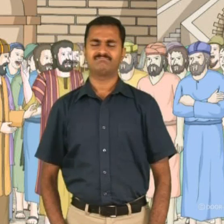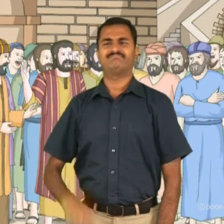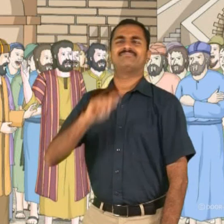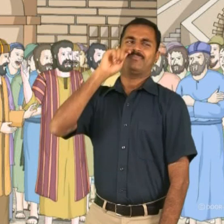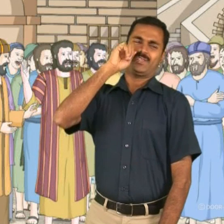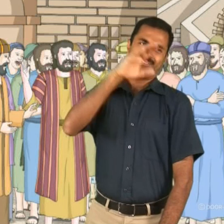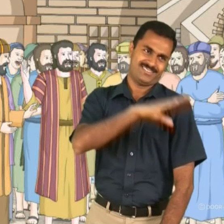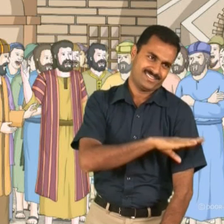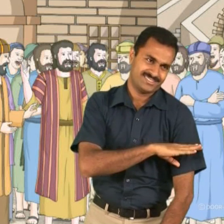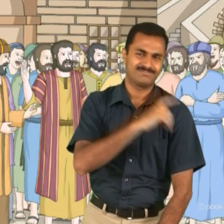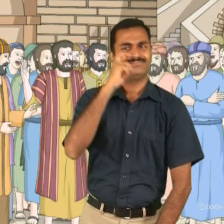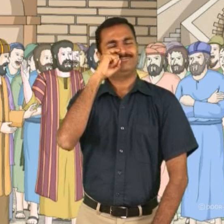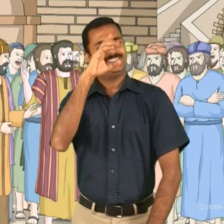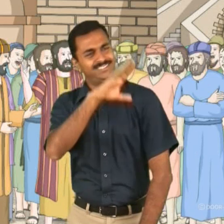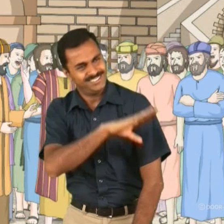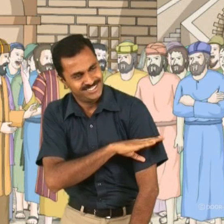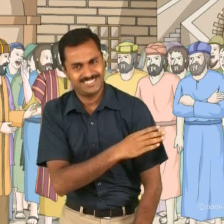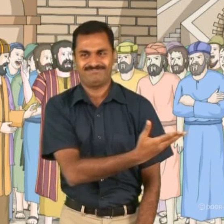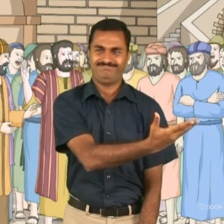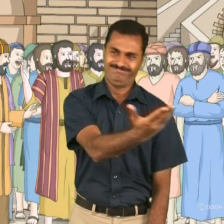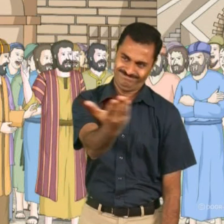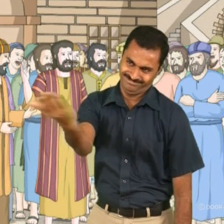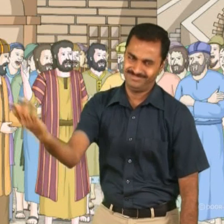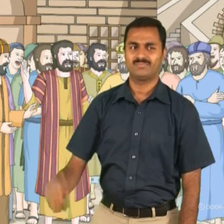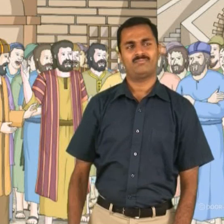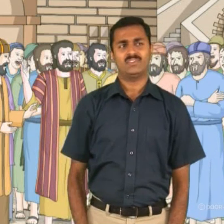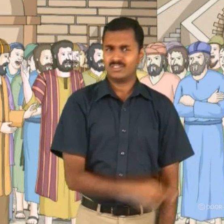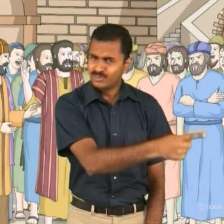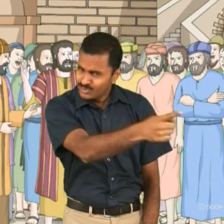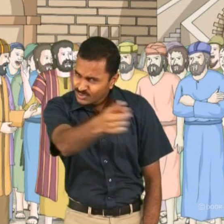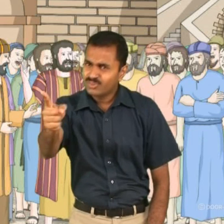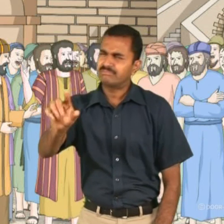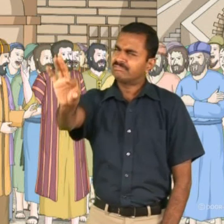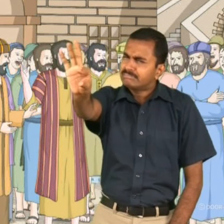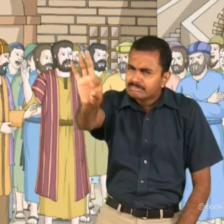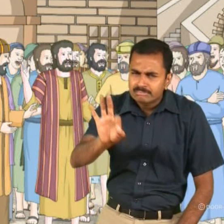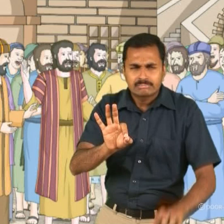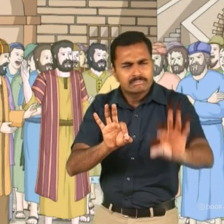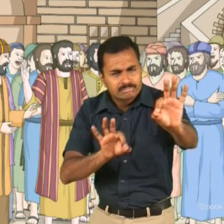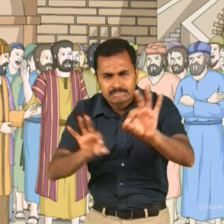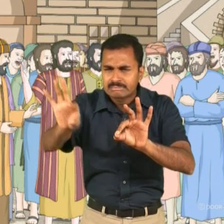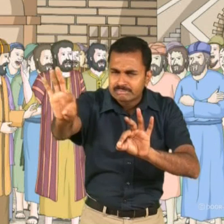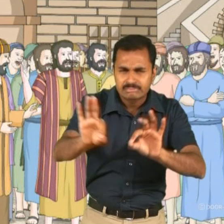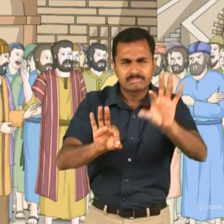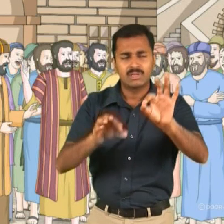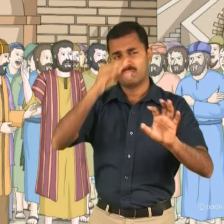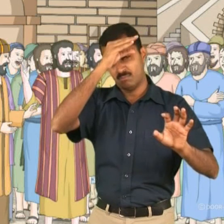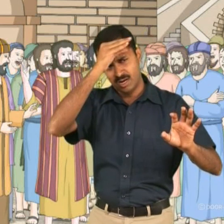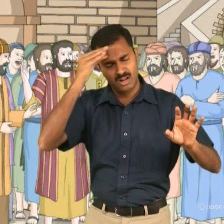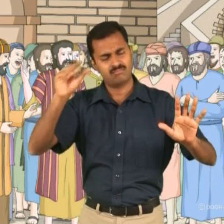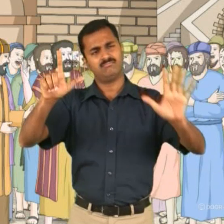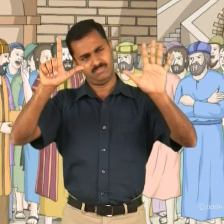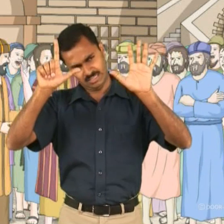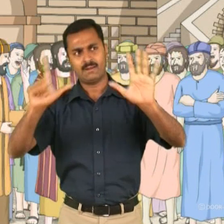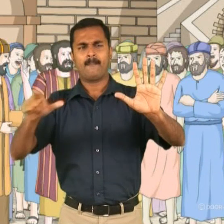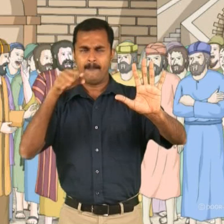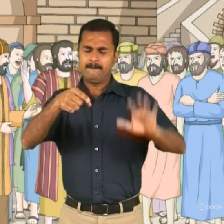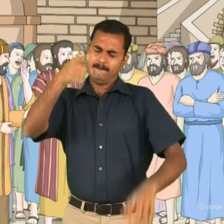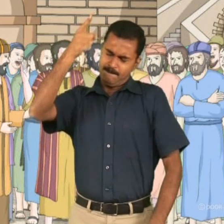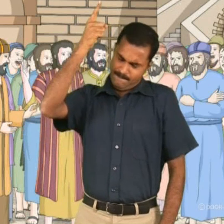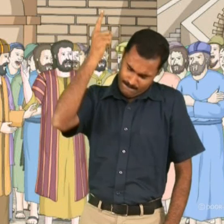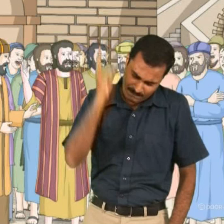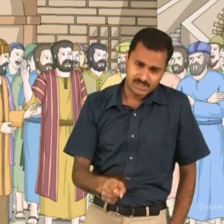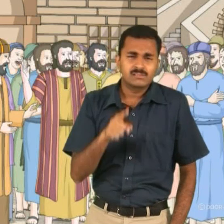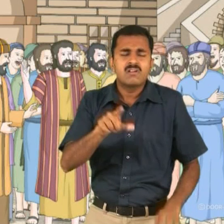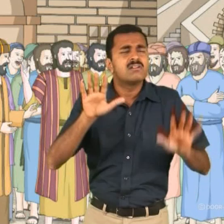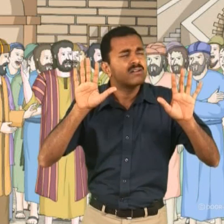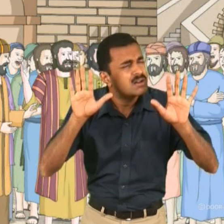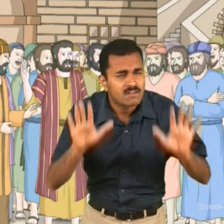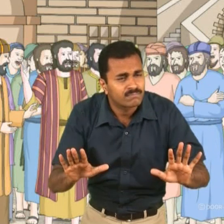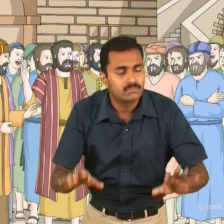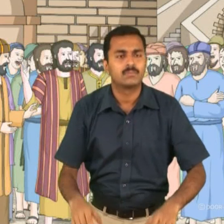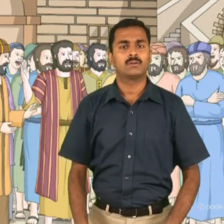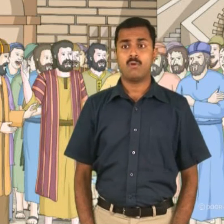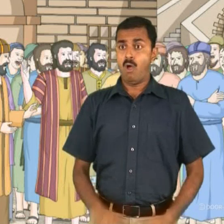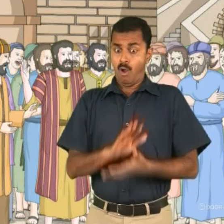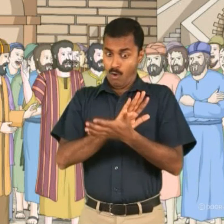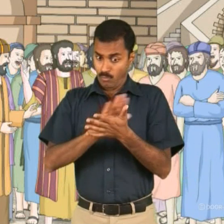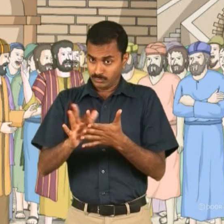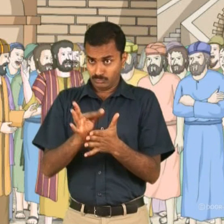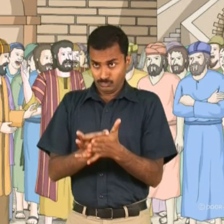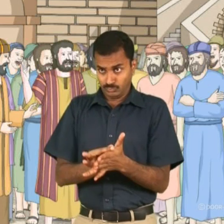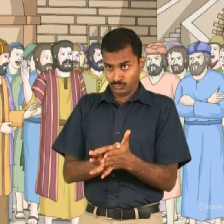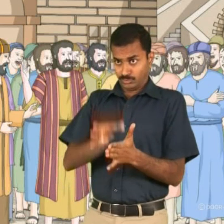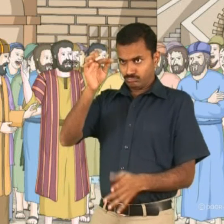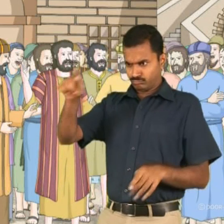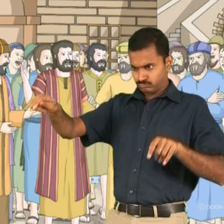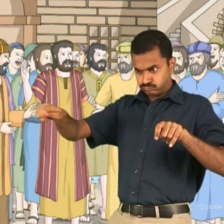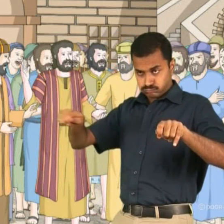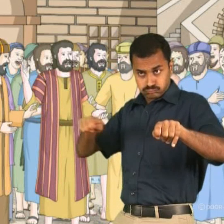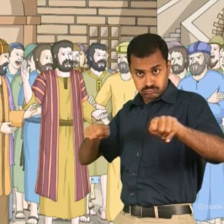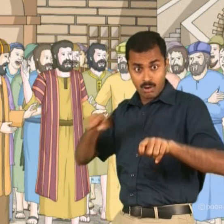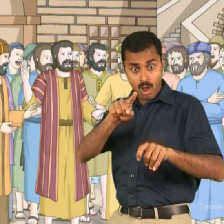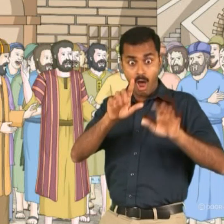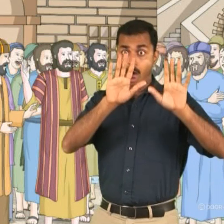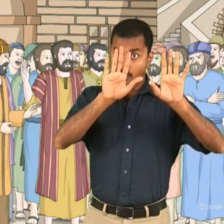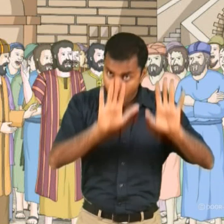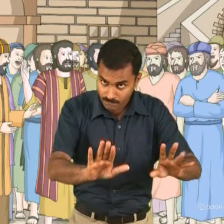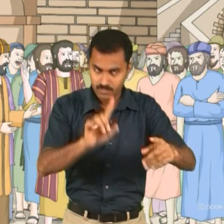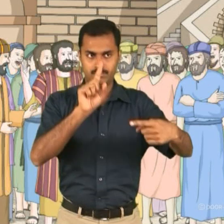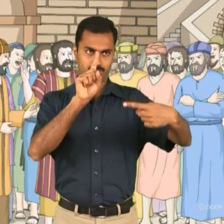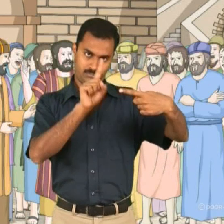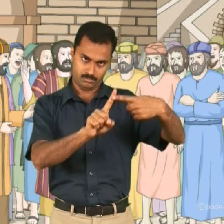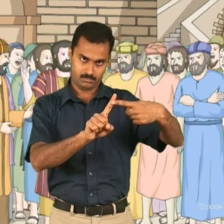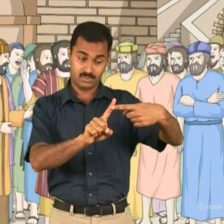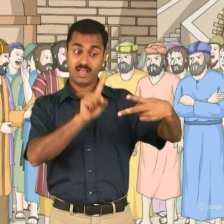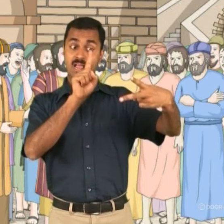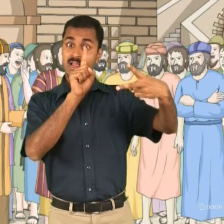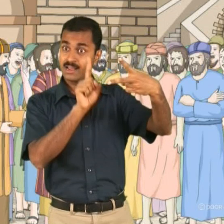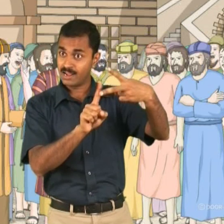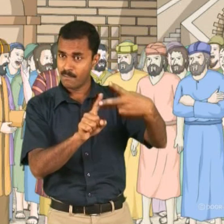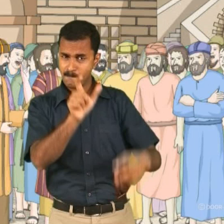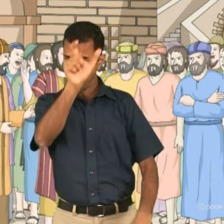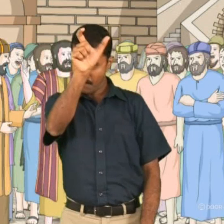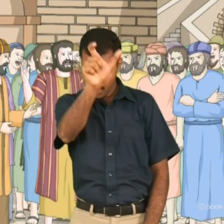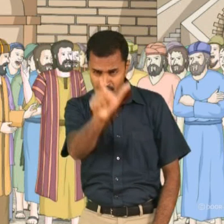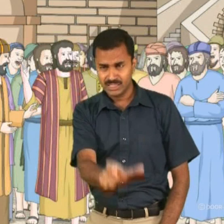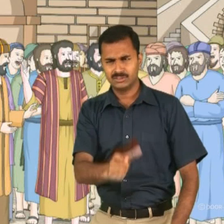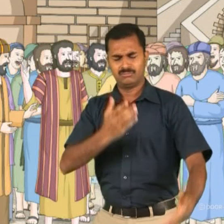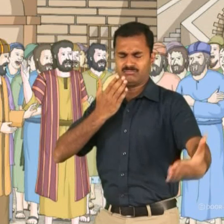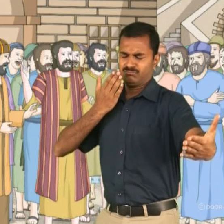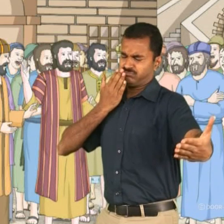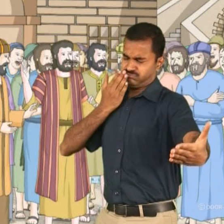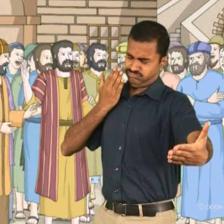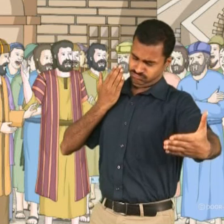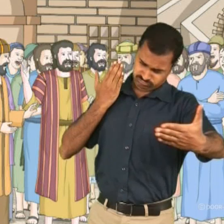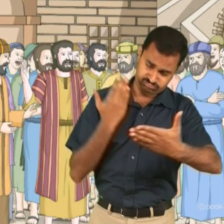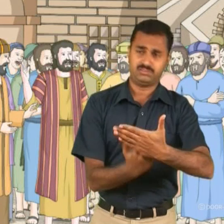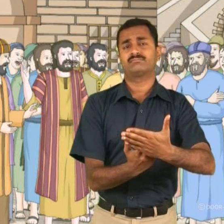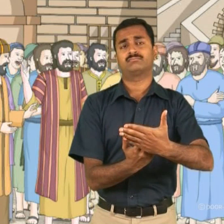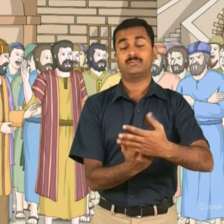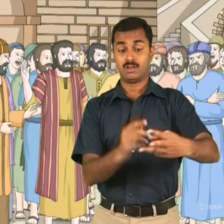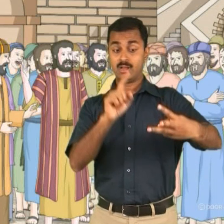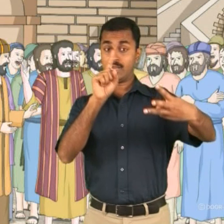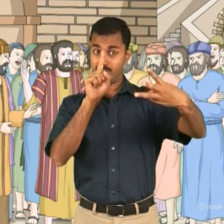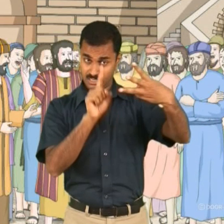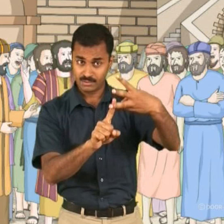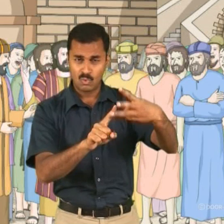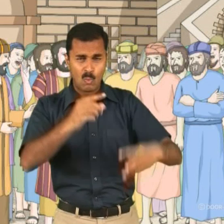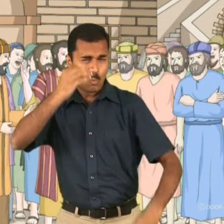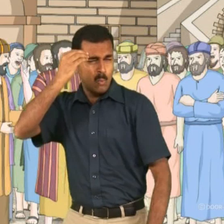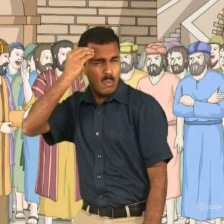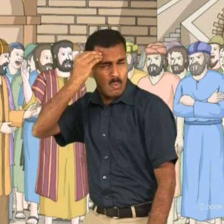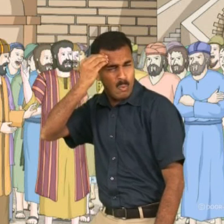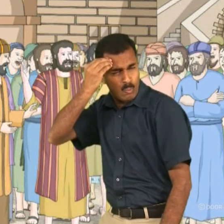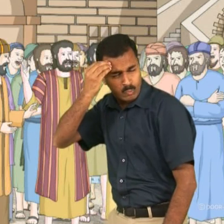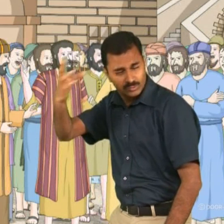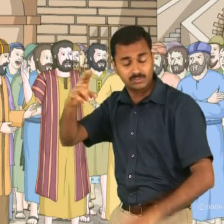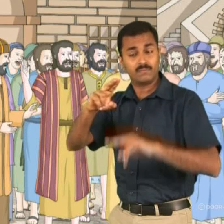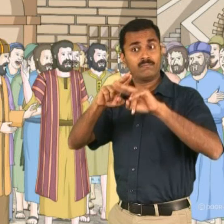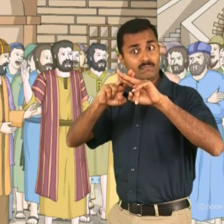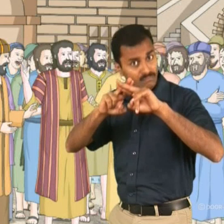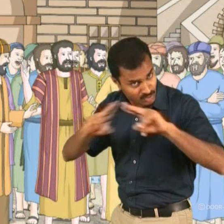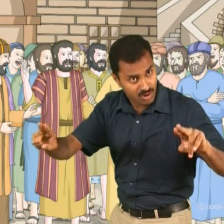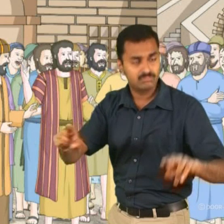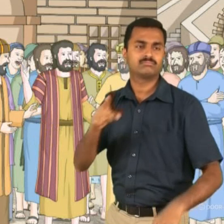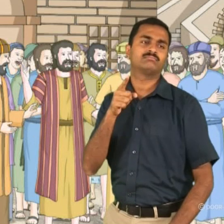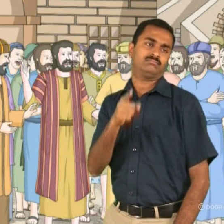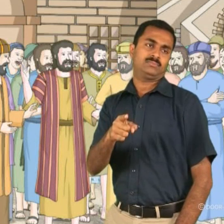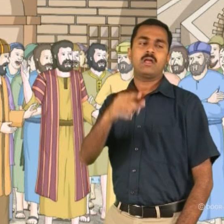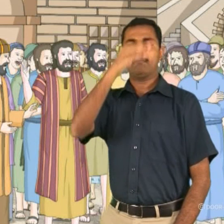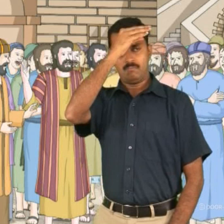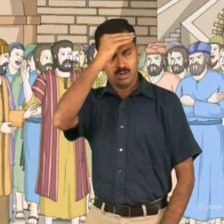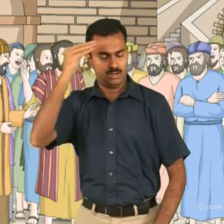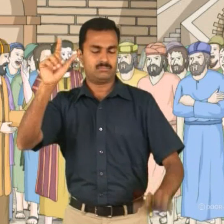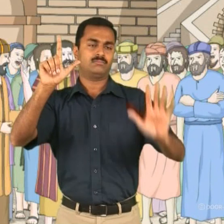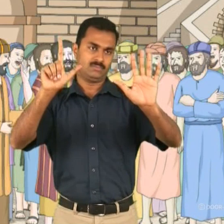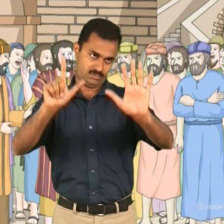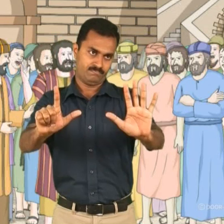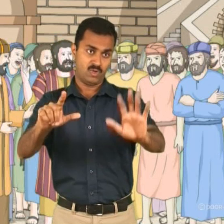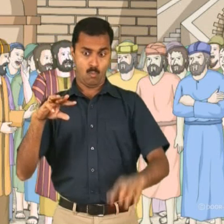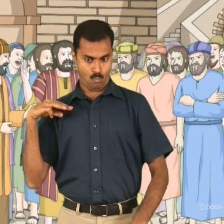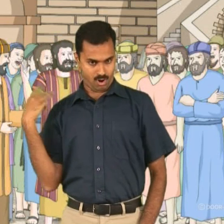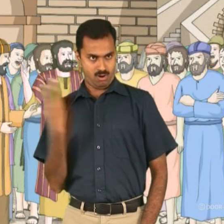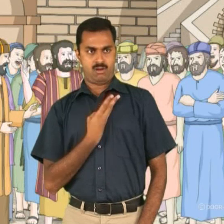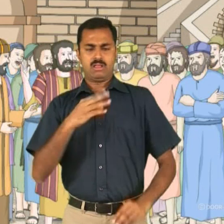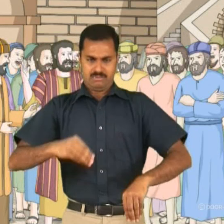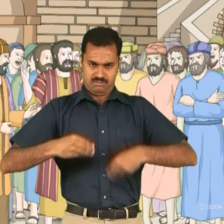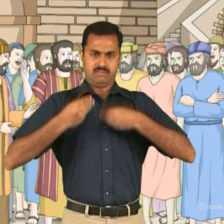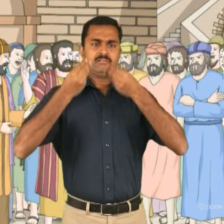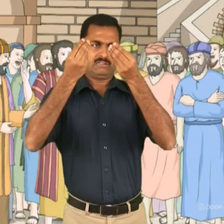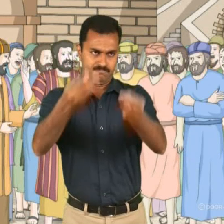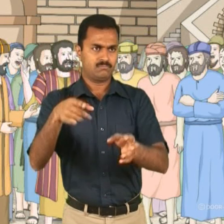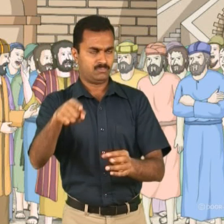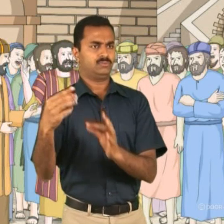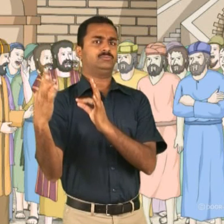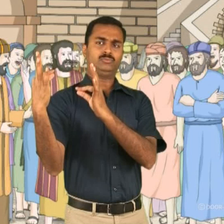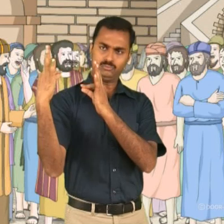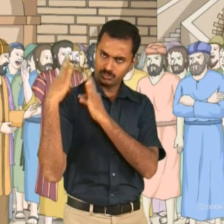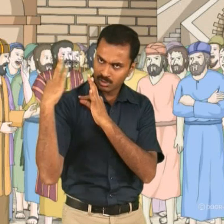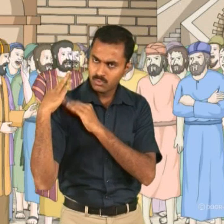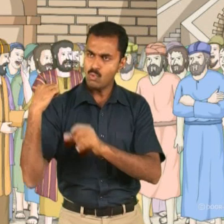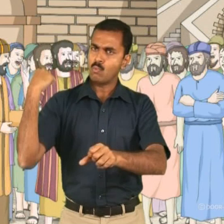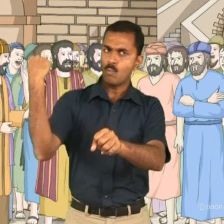Therefore, brothers, select from among you seven men confirmed to be full of the Spirit and wisdom.